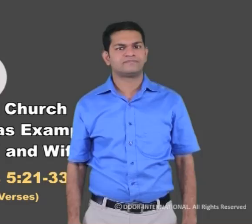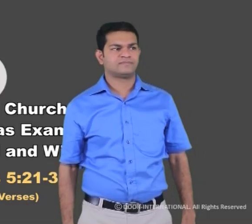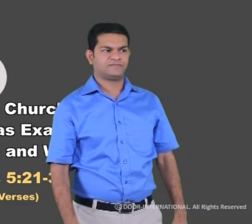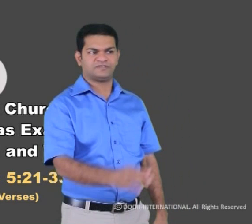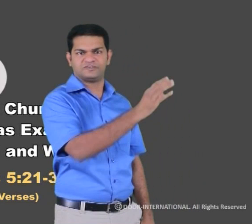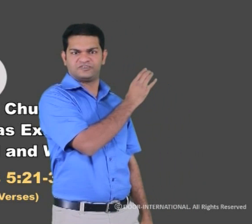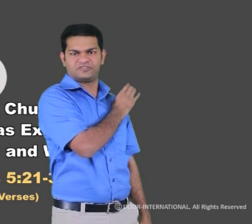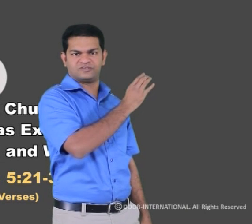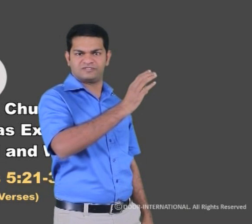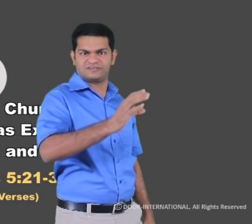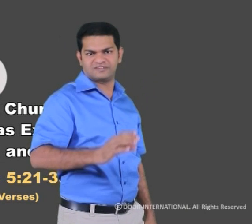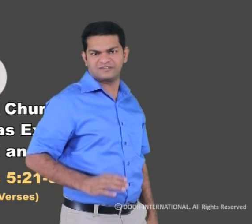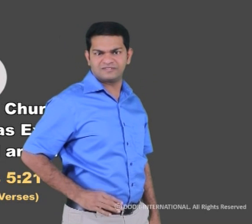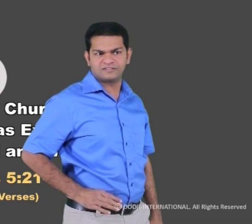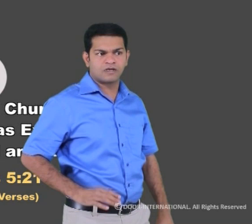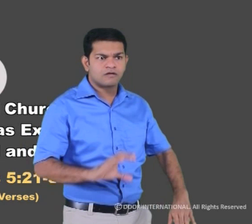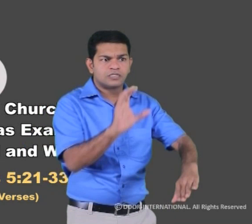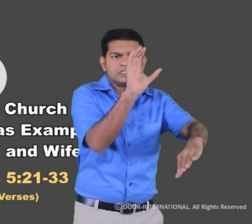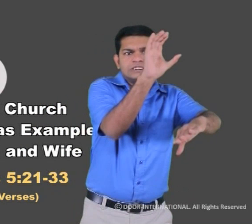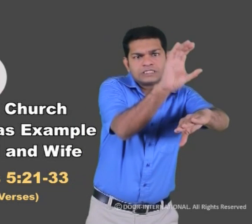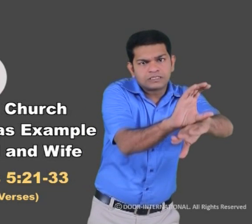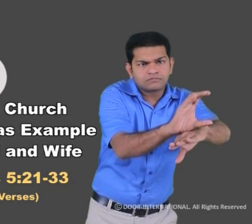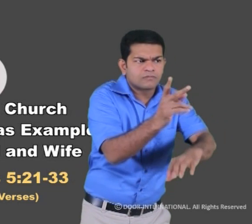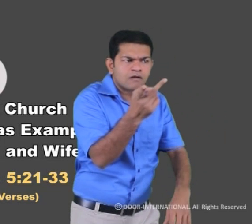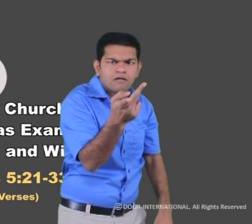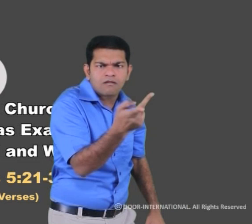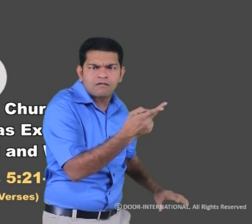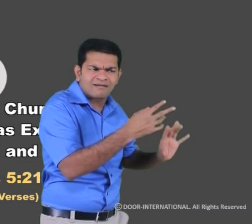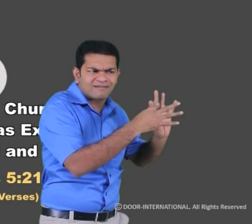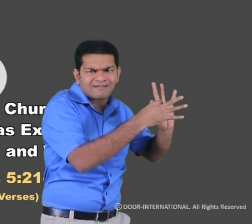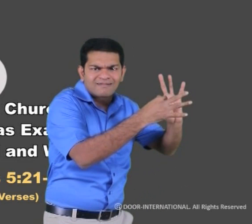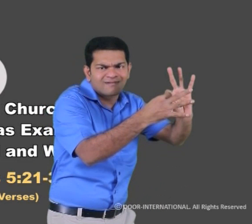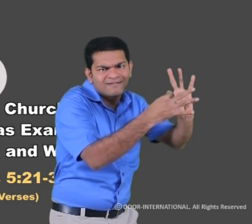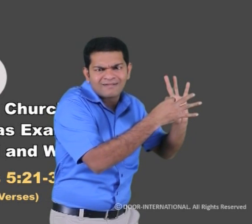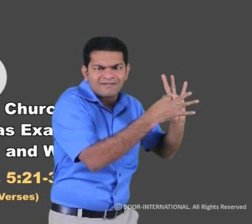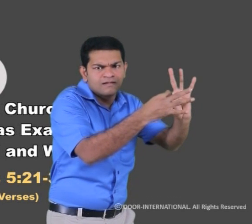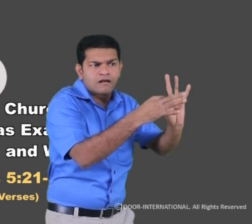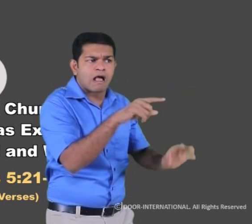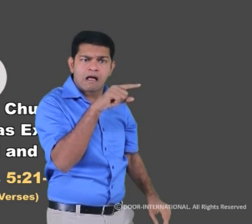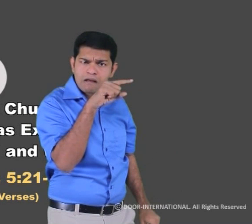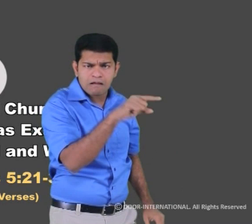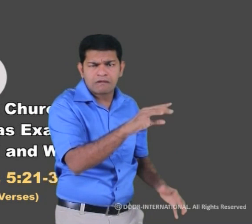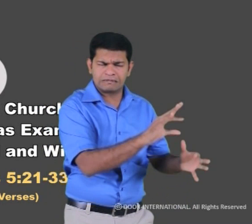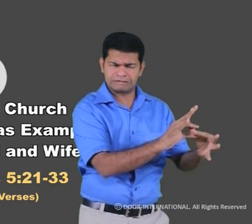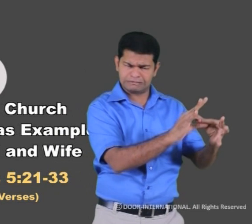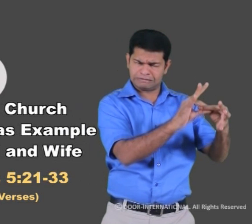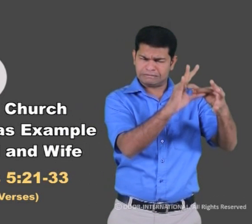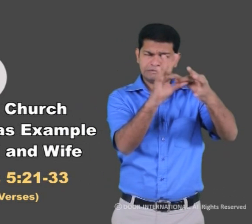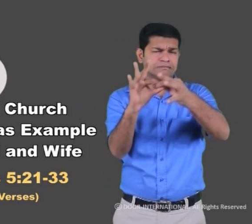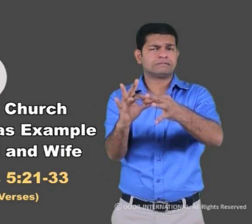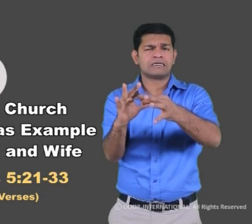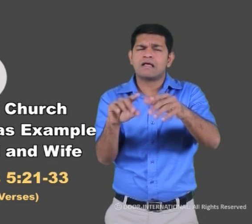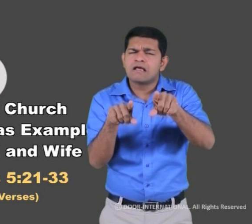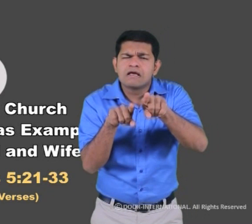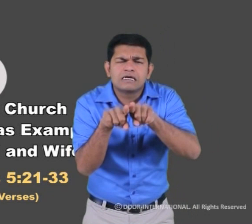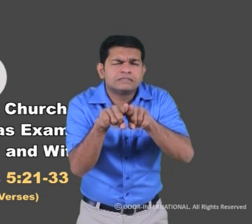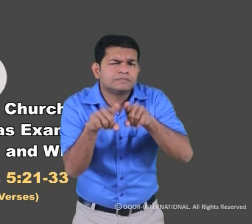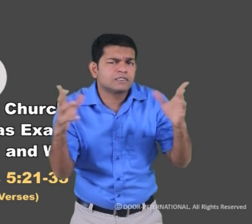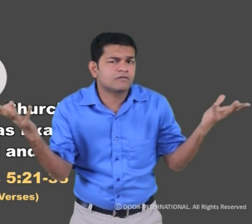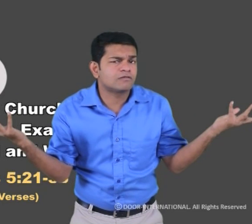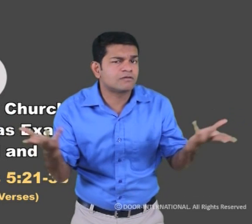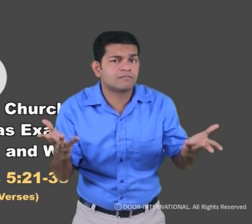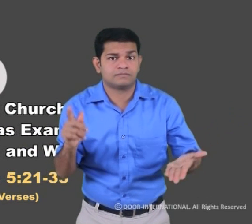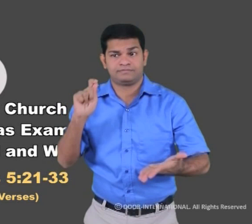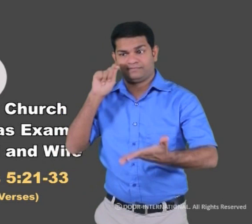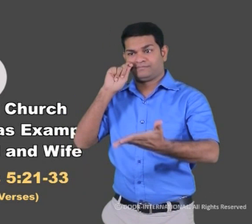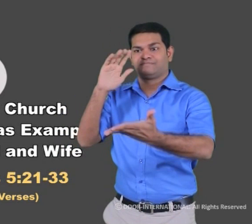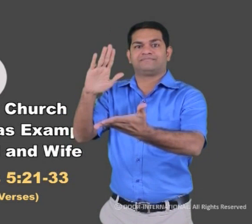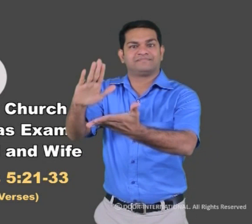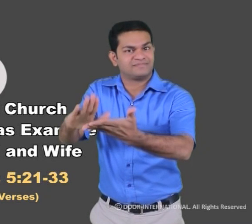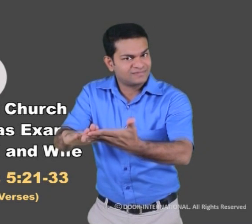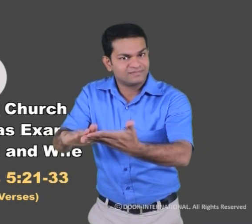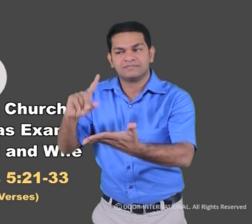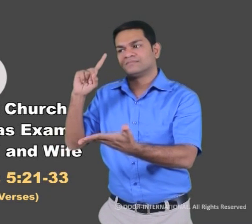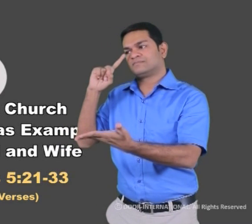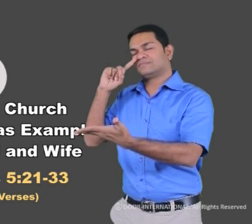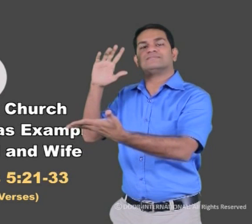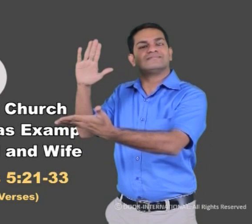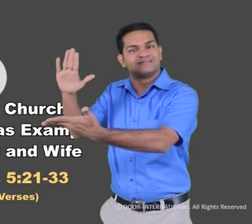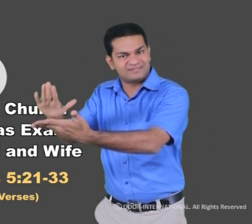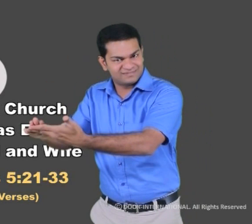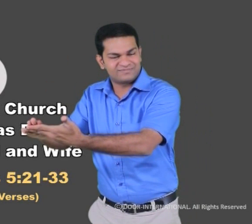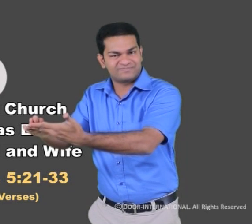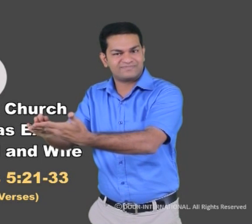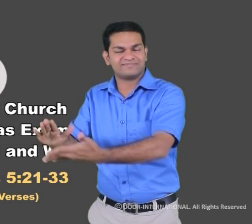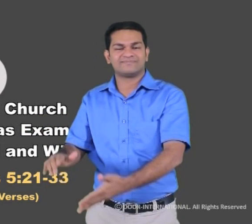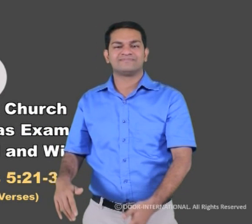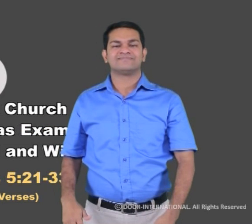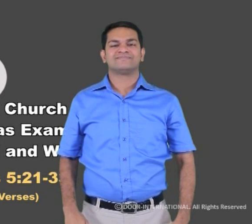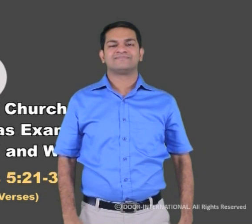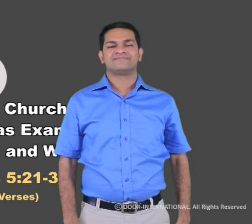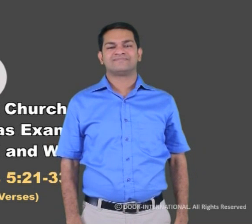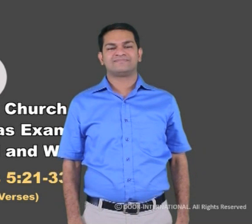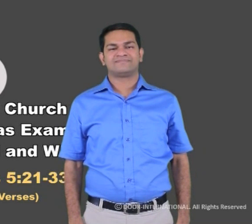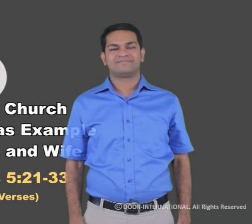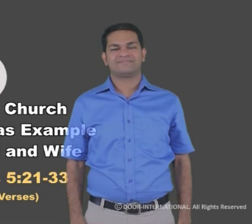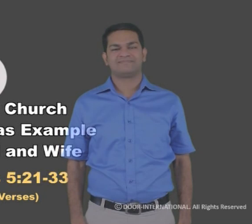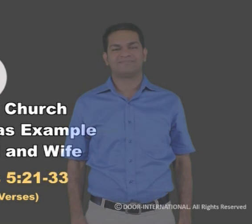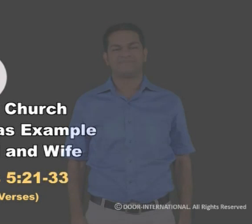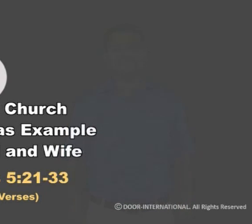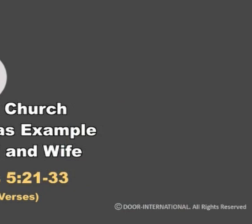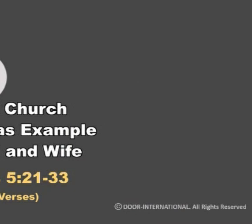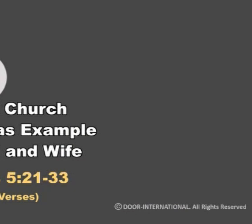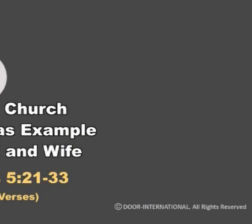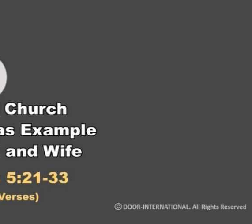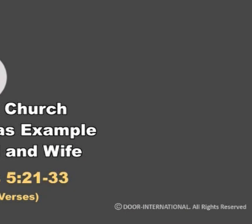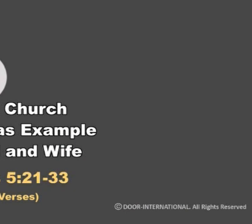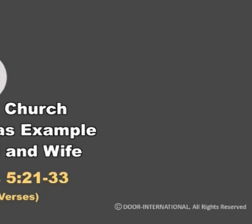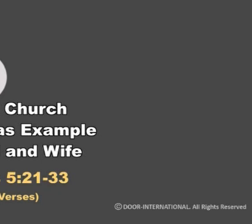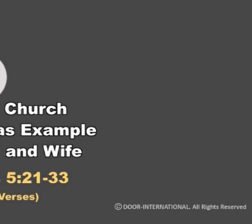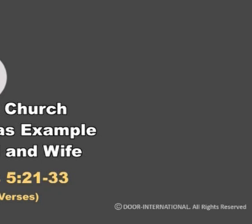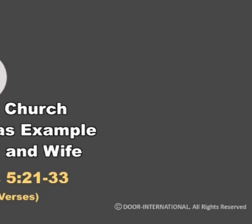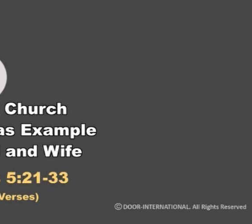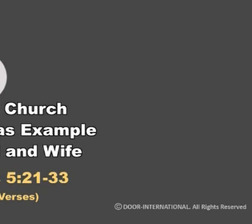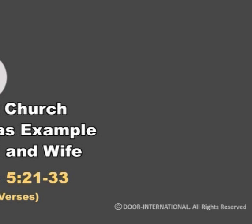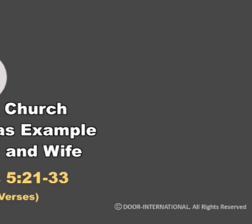Christ and church relationship as example